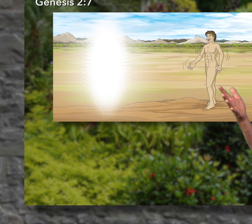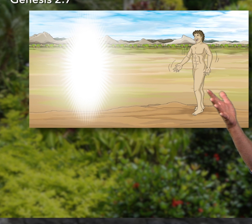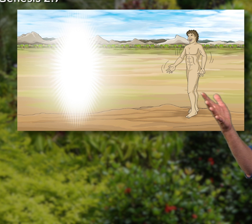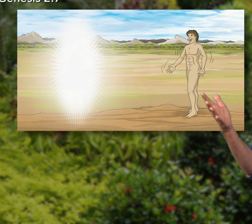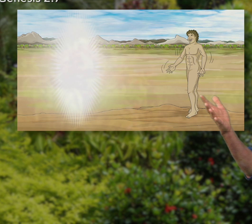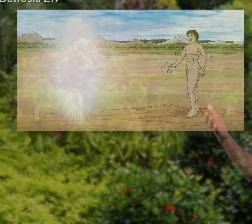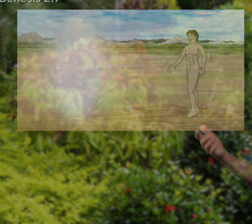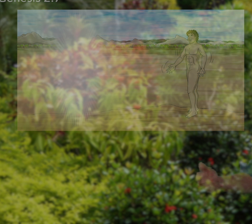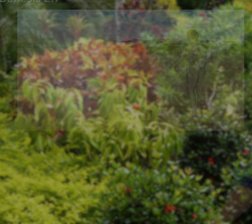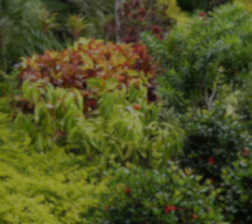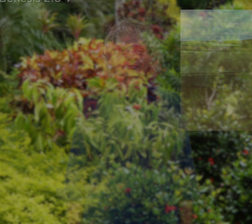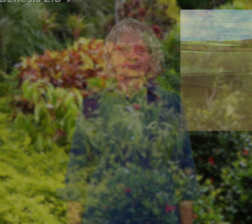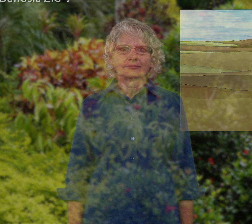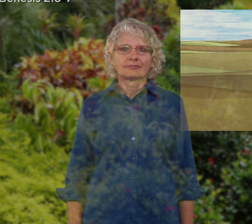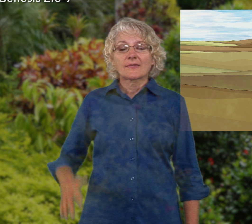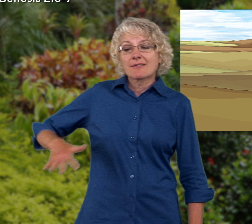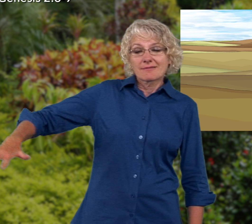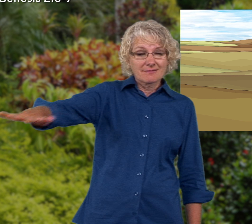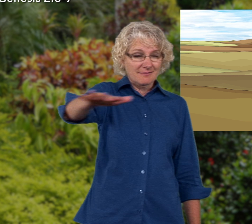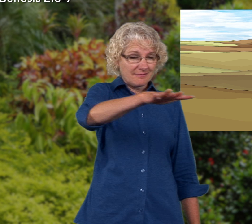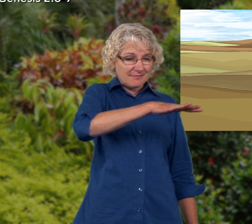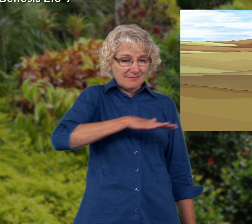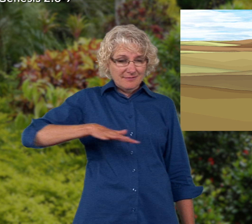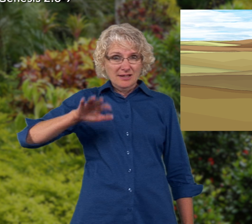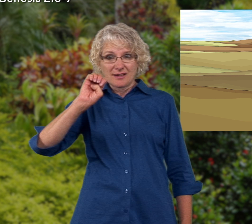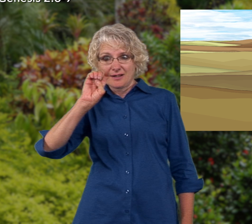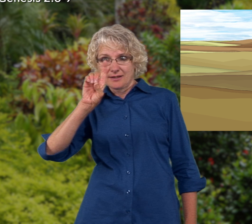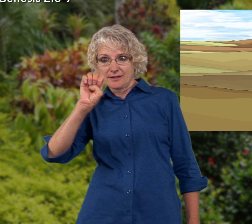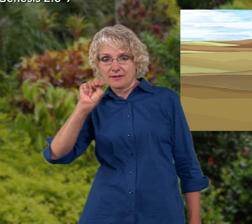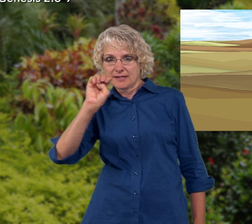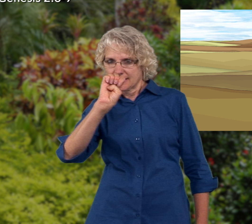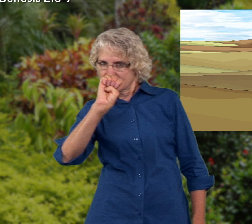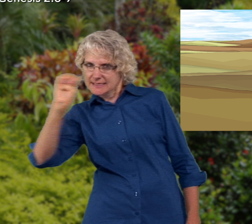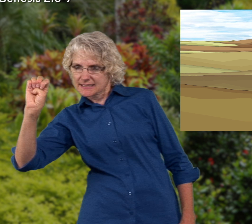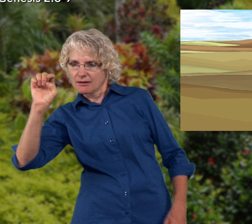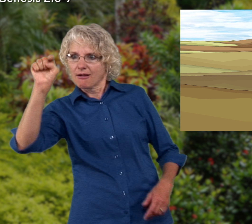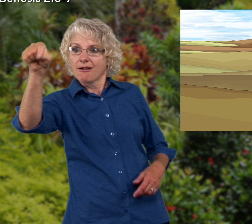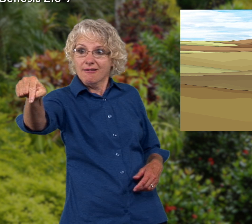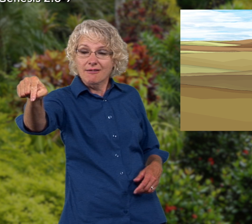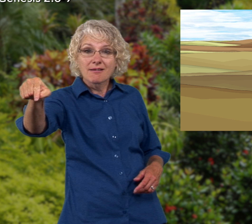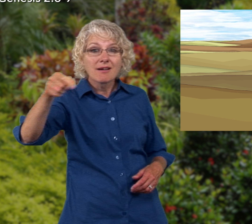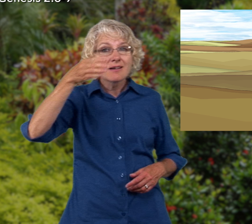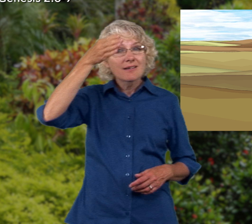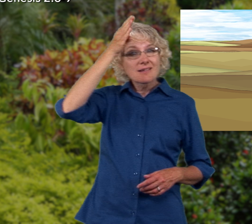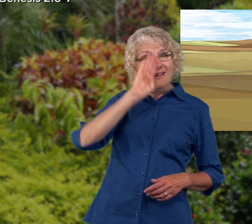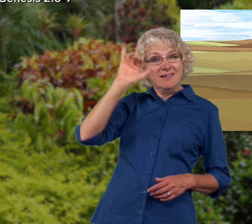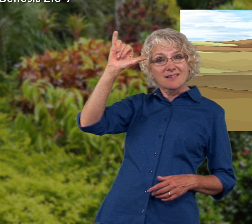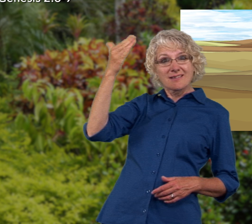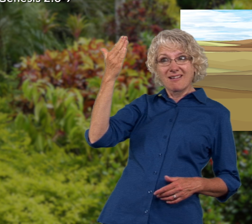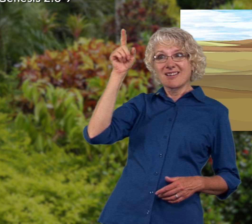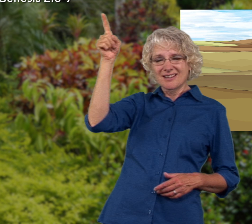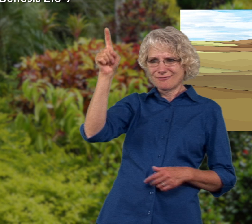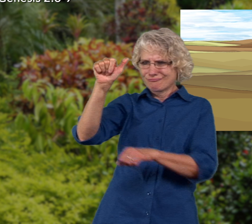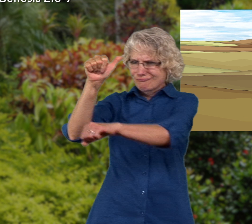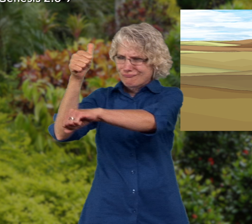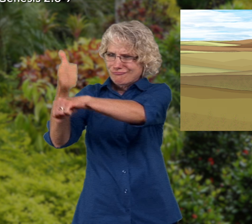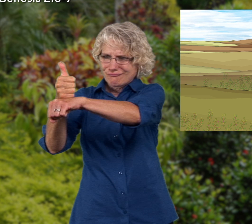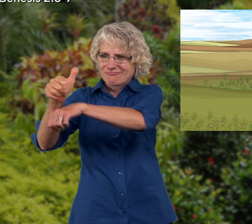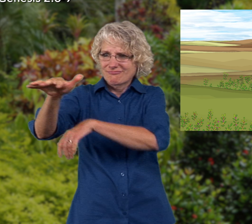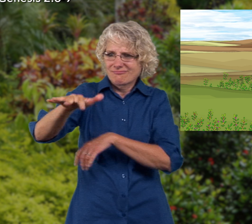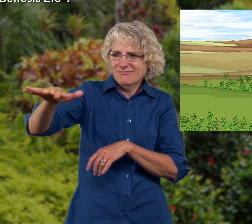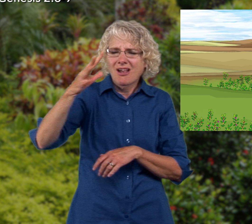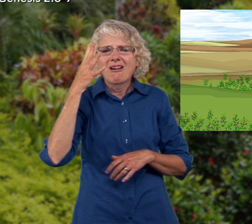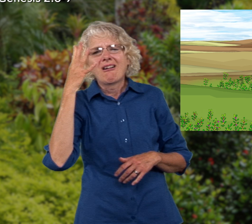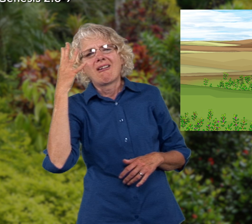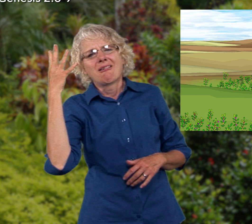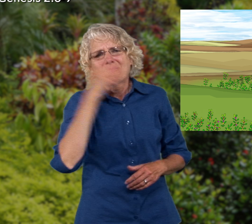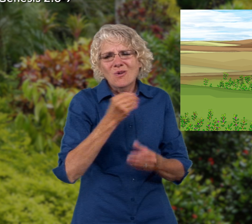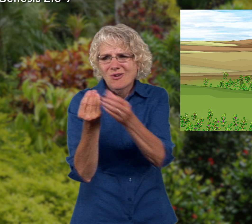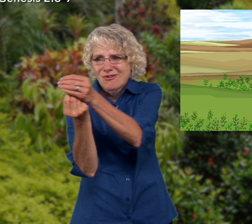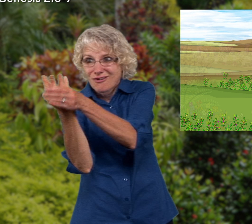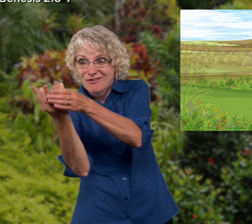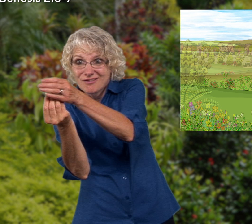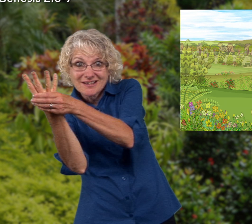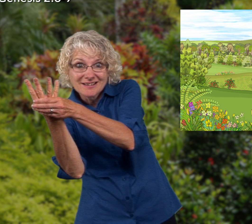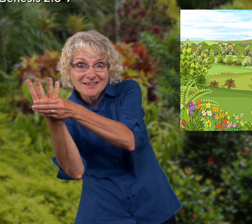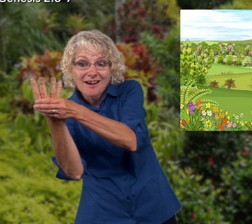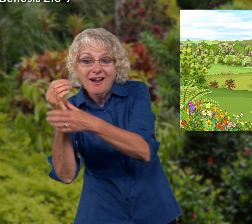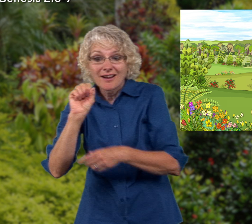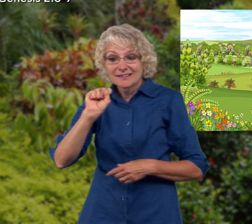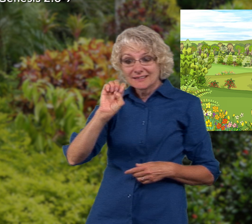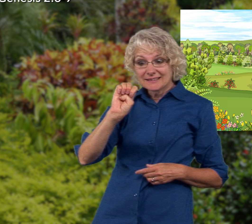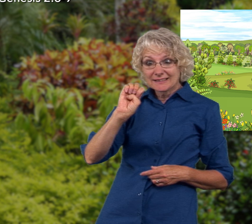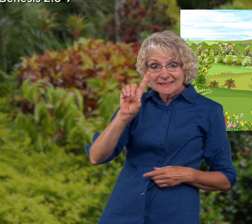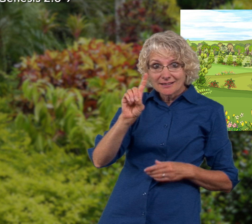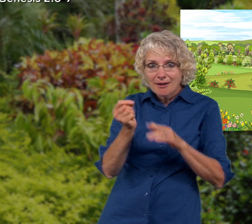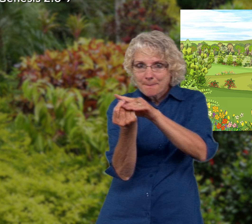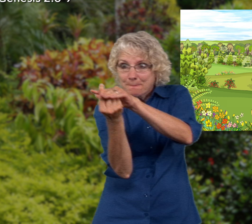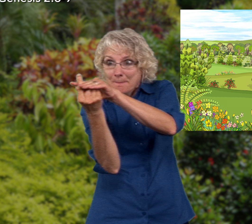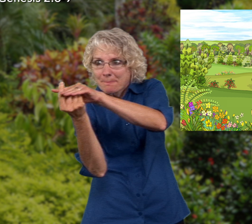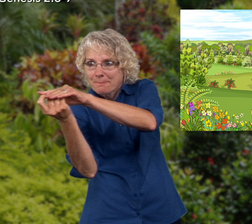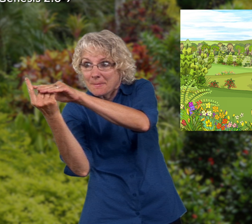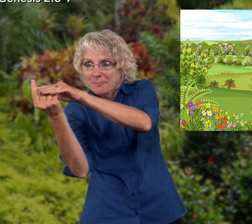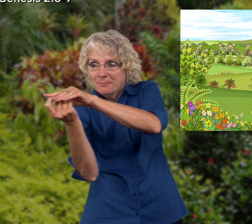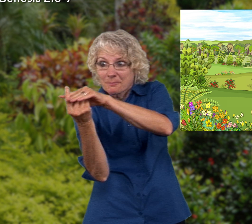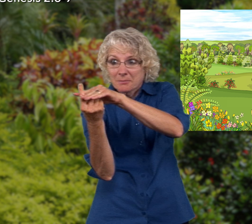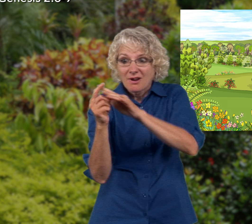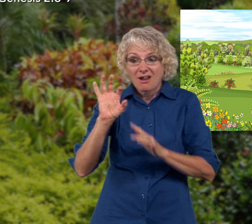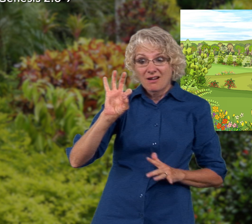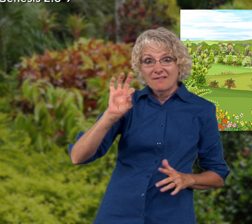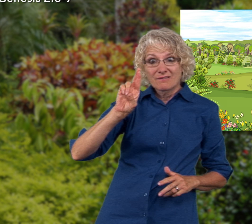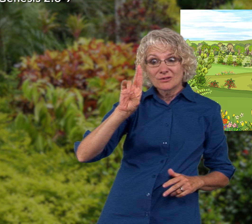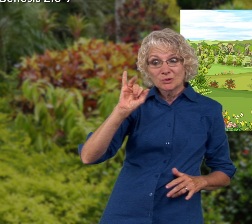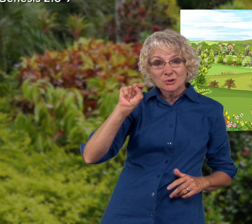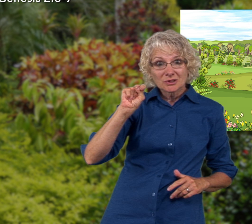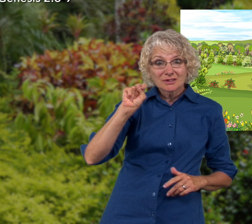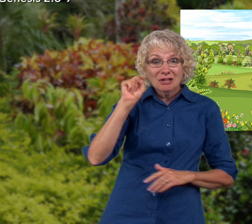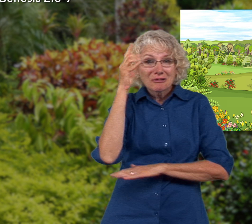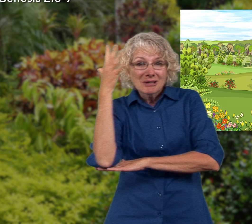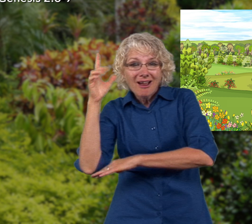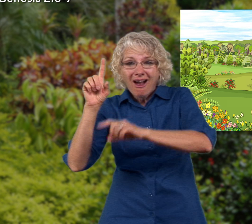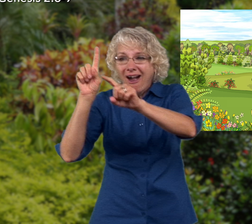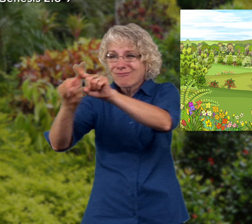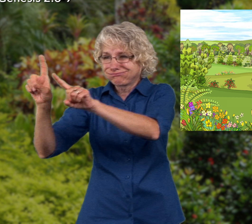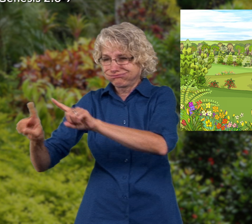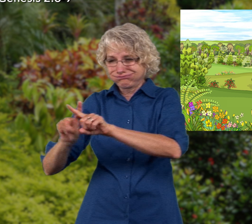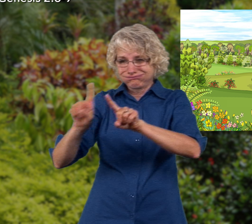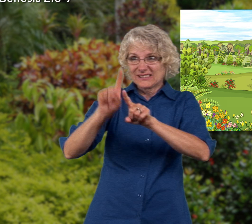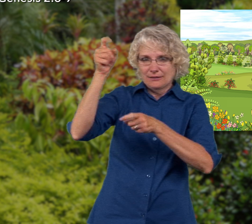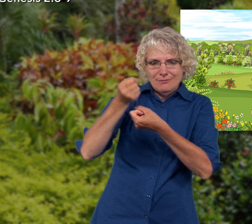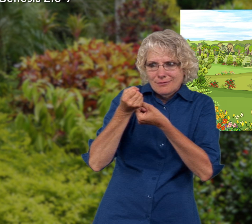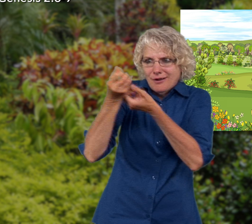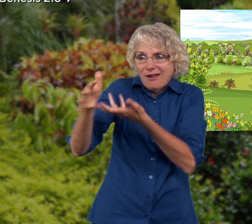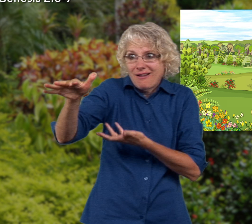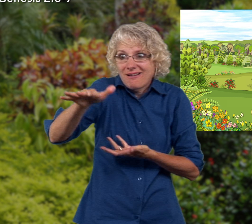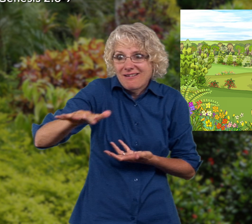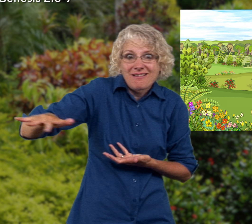And the LORD God planted a garden in Eden, in the east, where He placed the man He had formed.